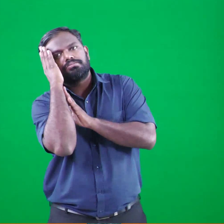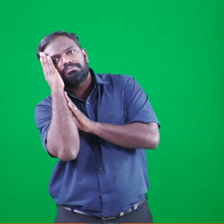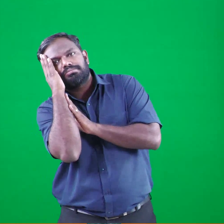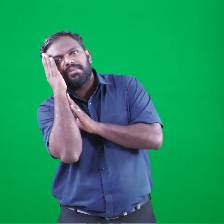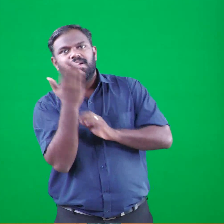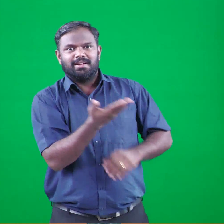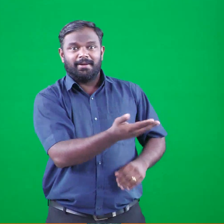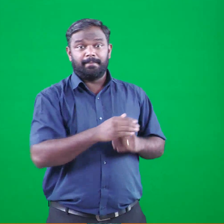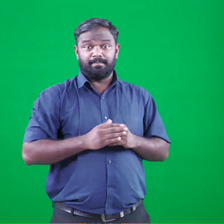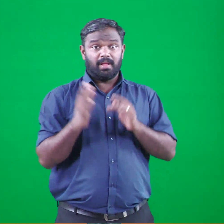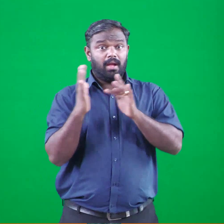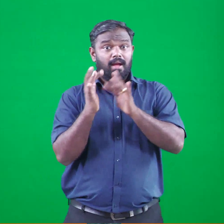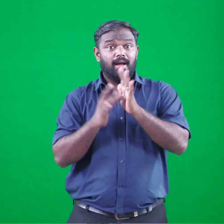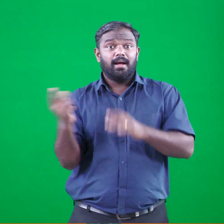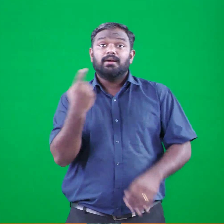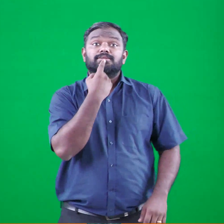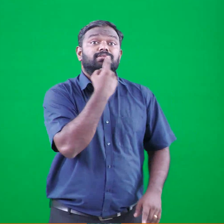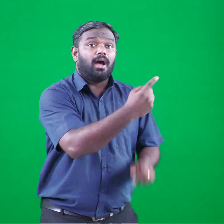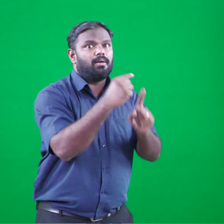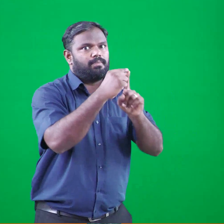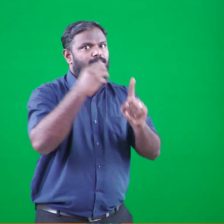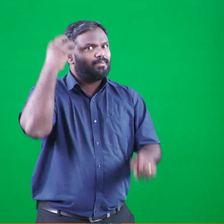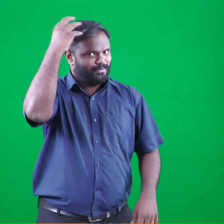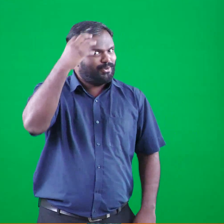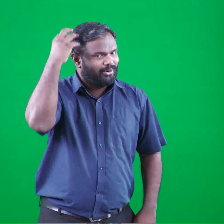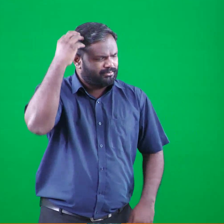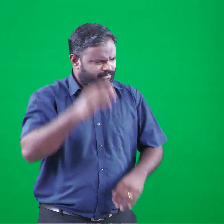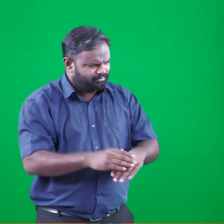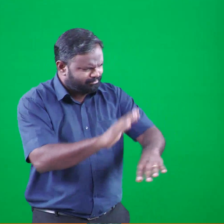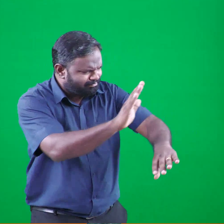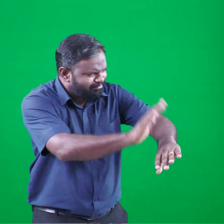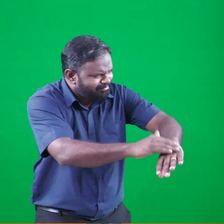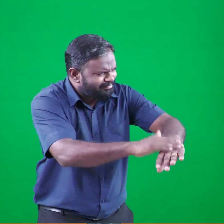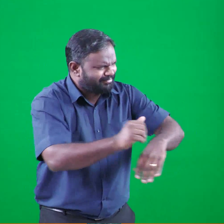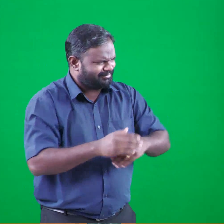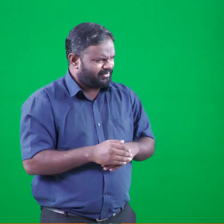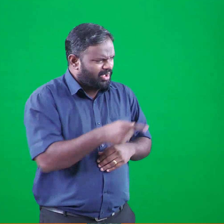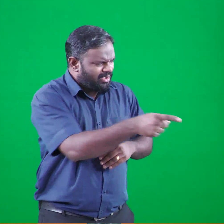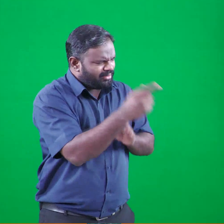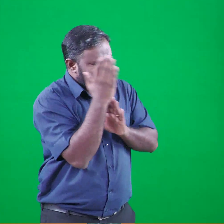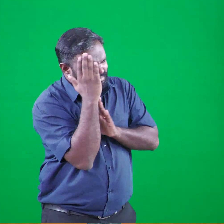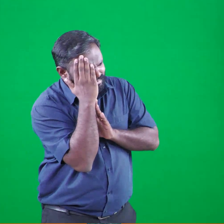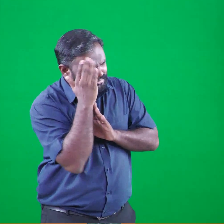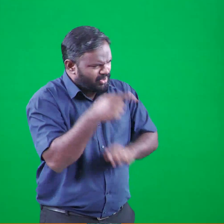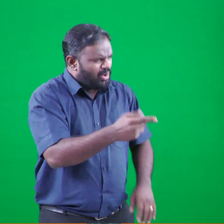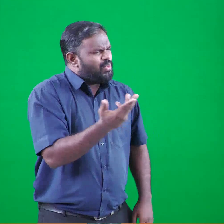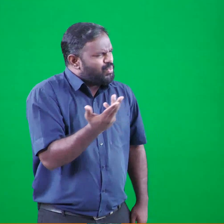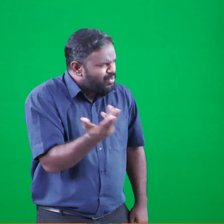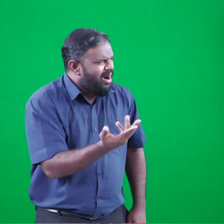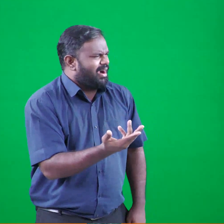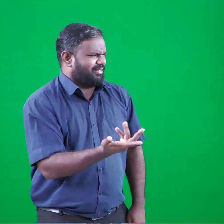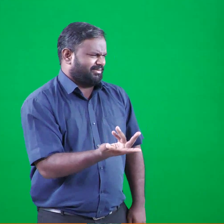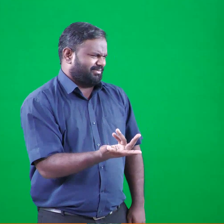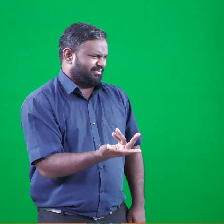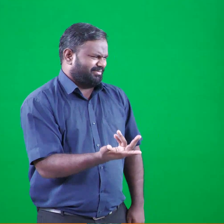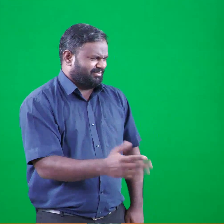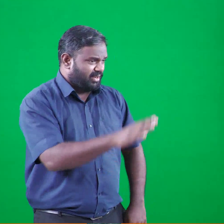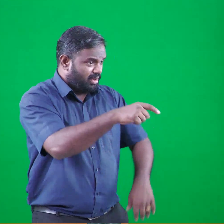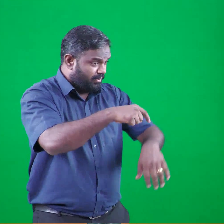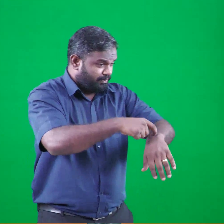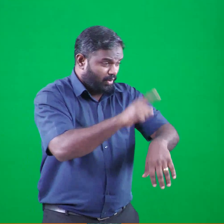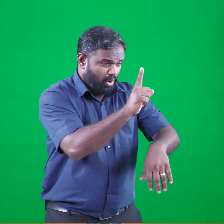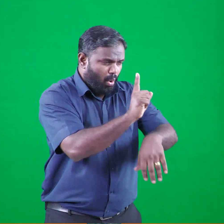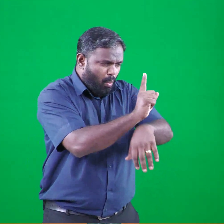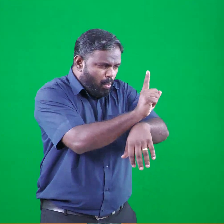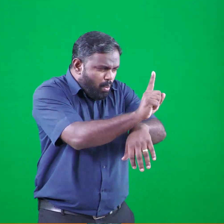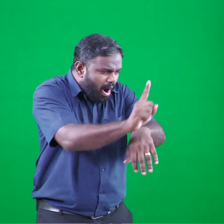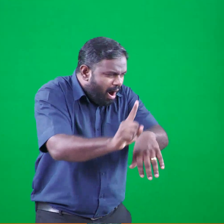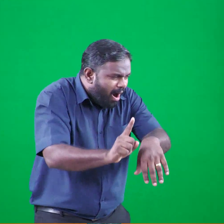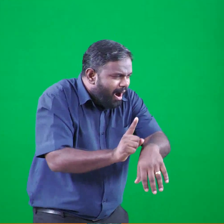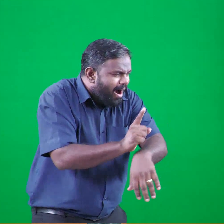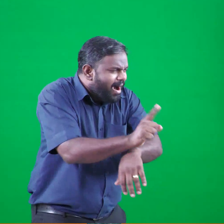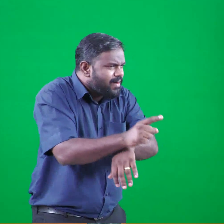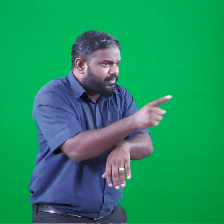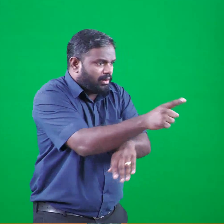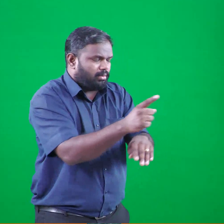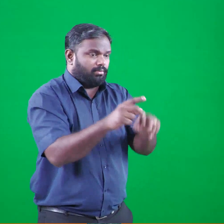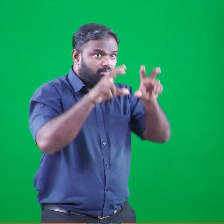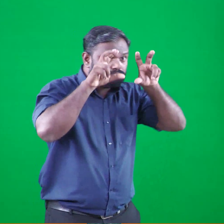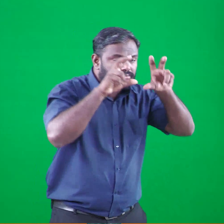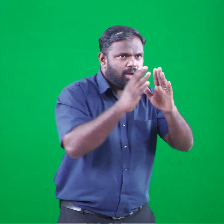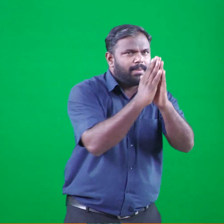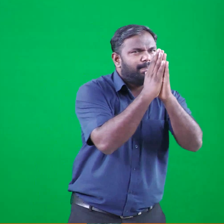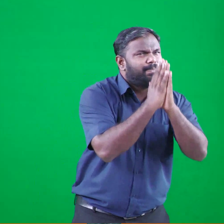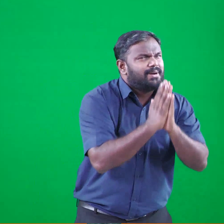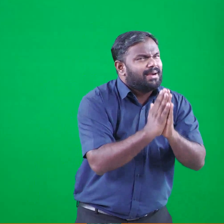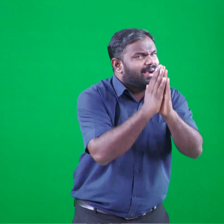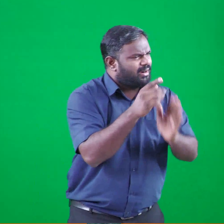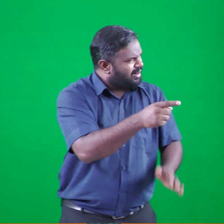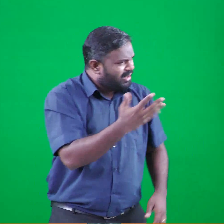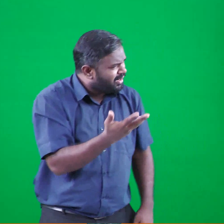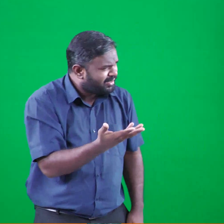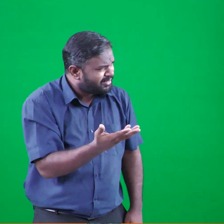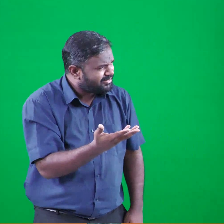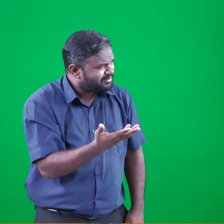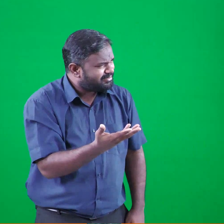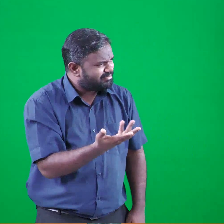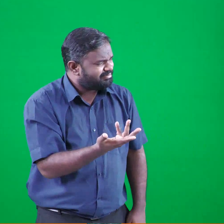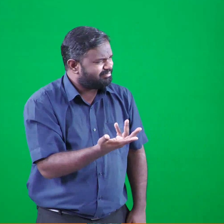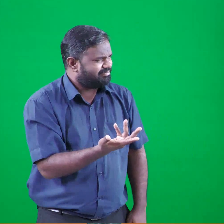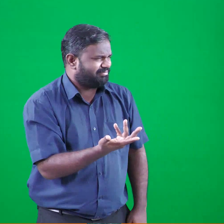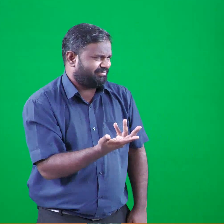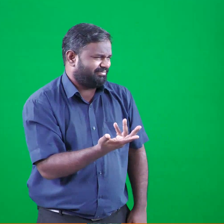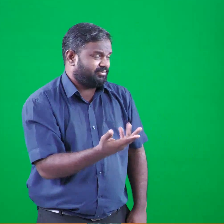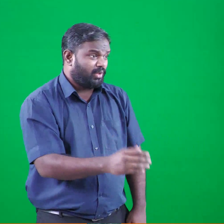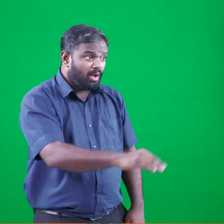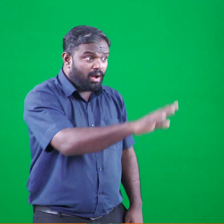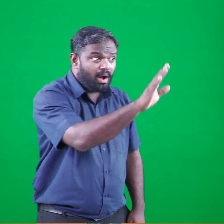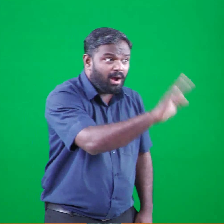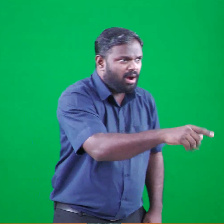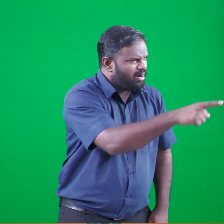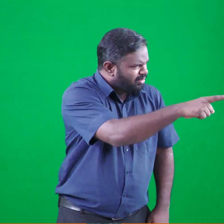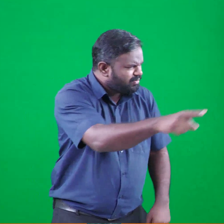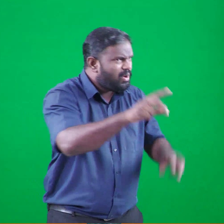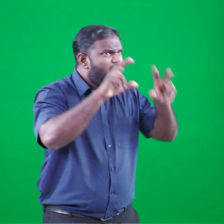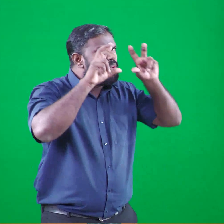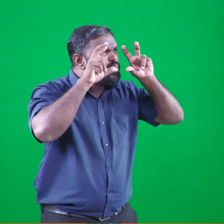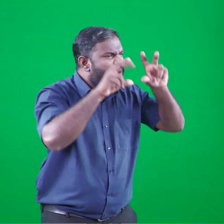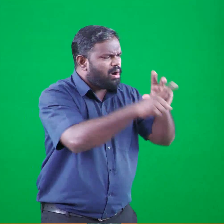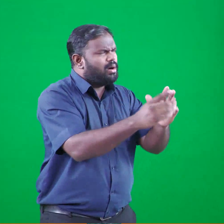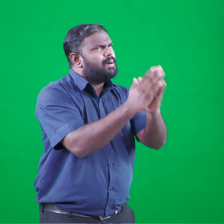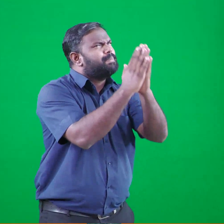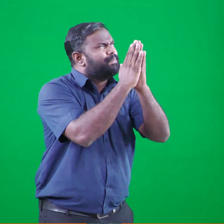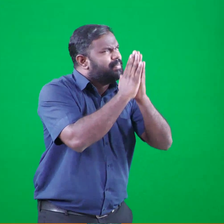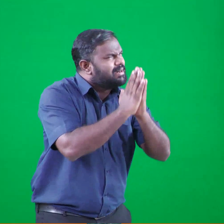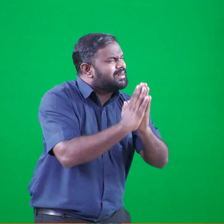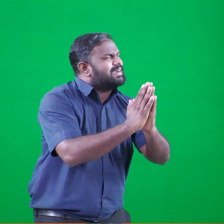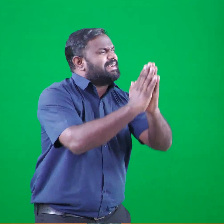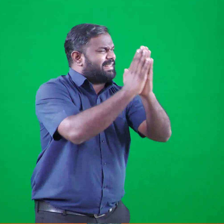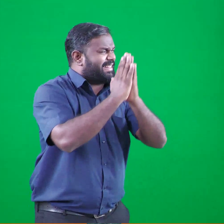" Were you not able to keep watch for one hour?